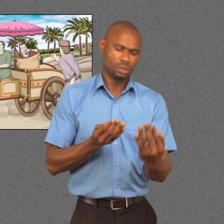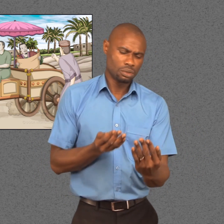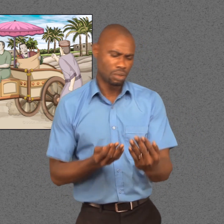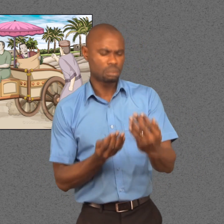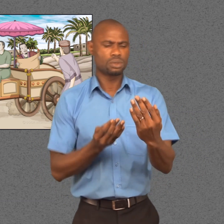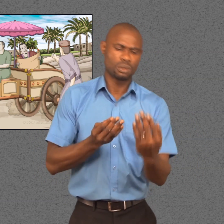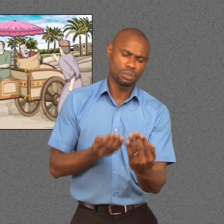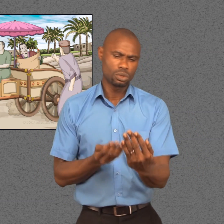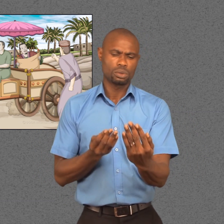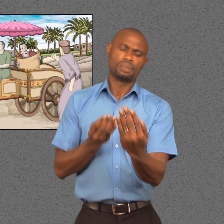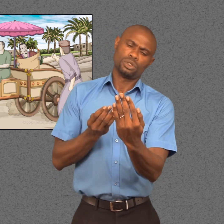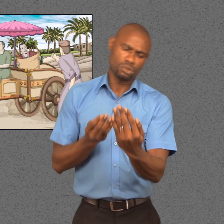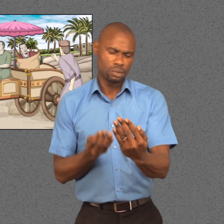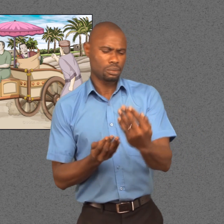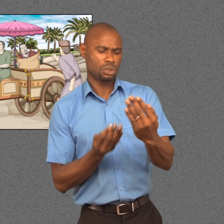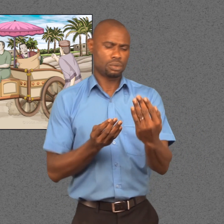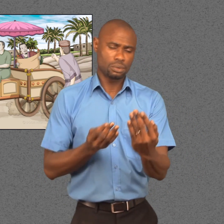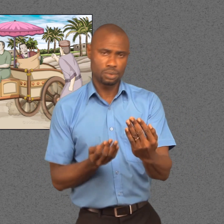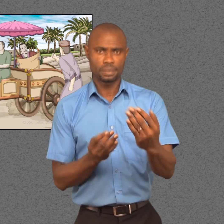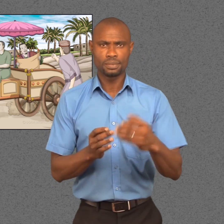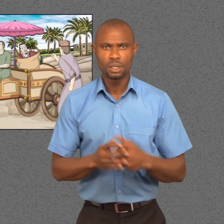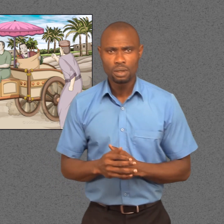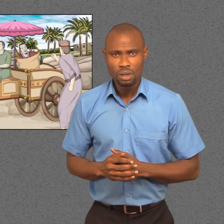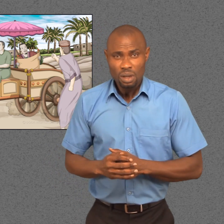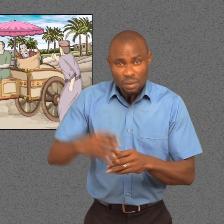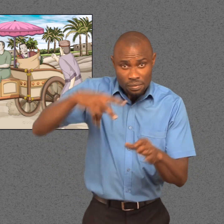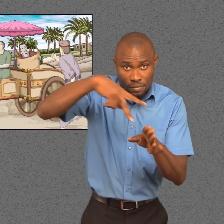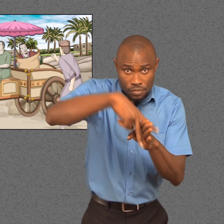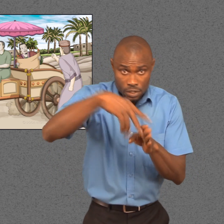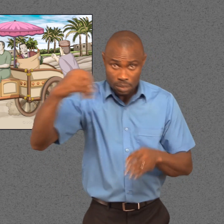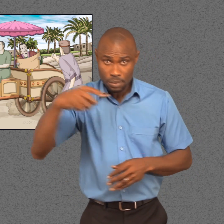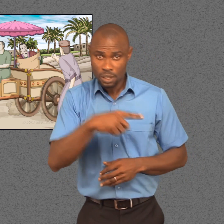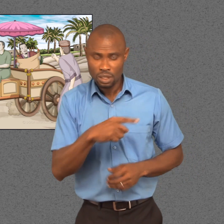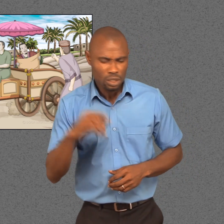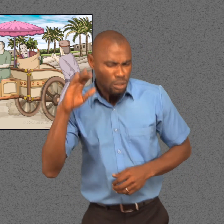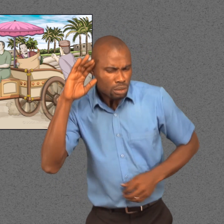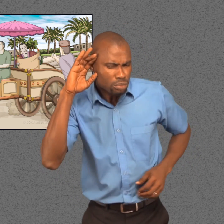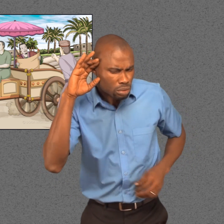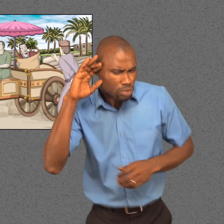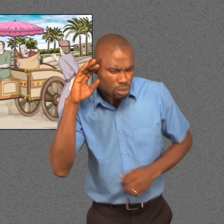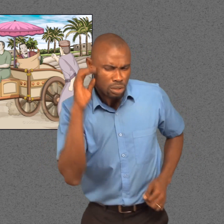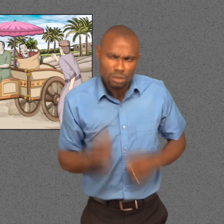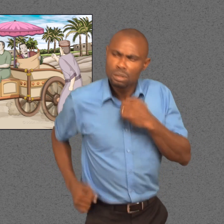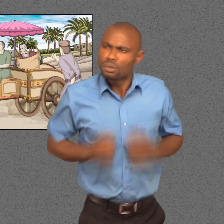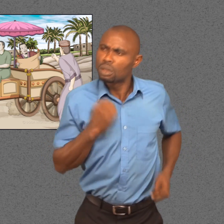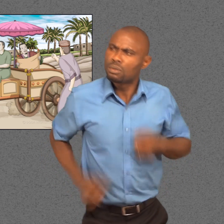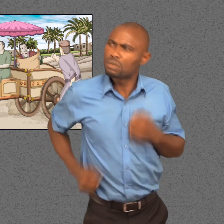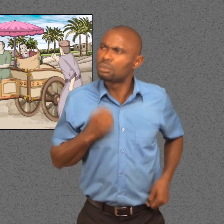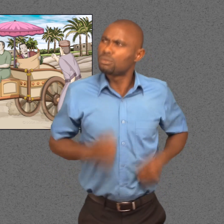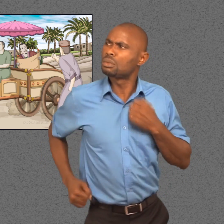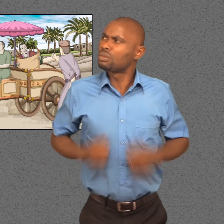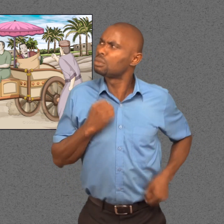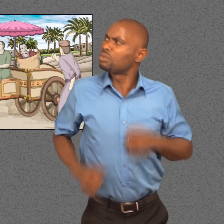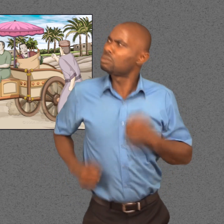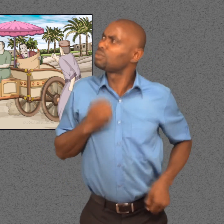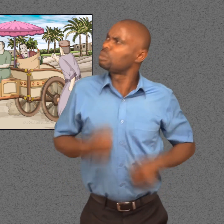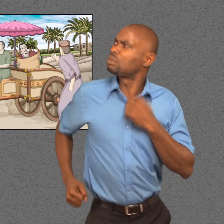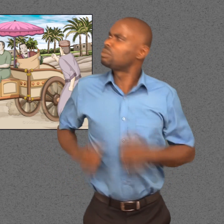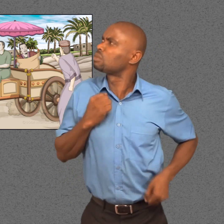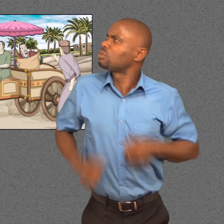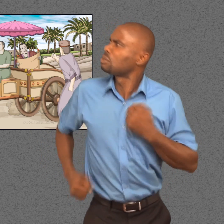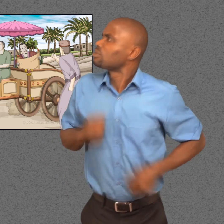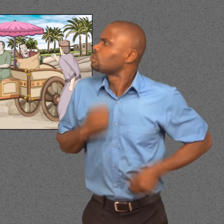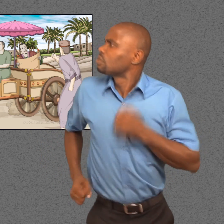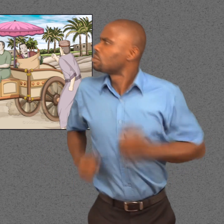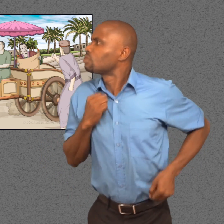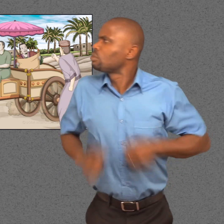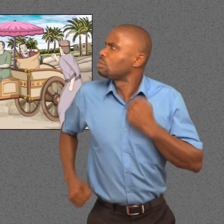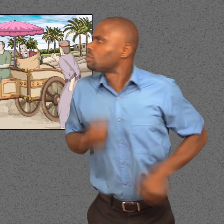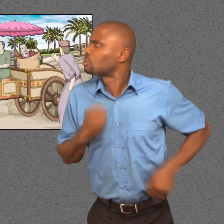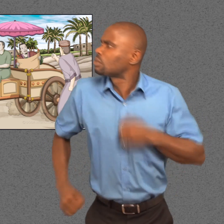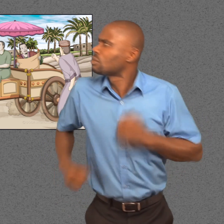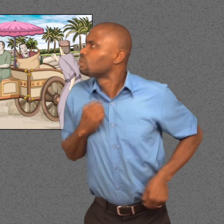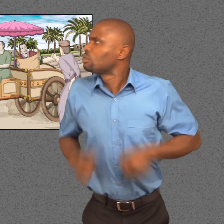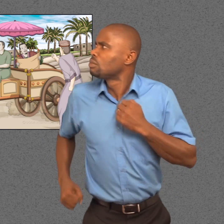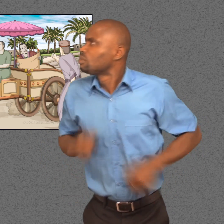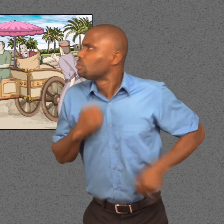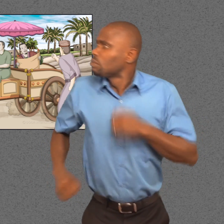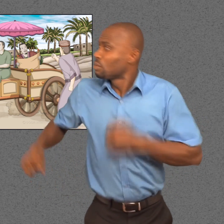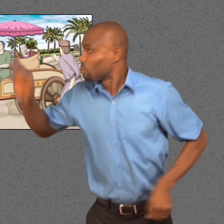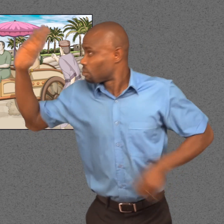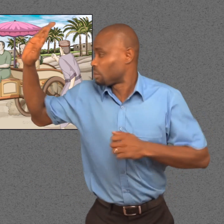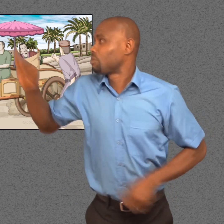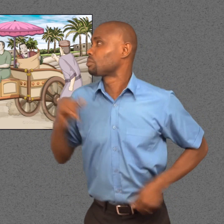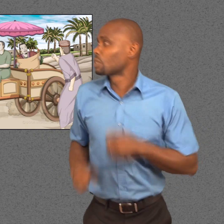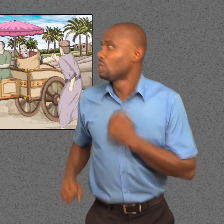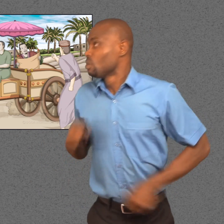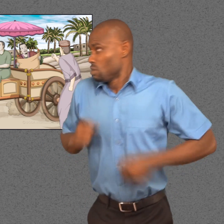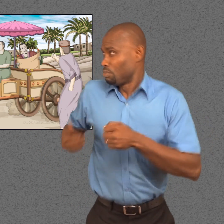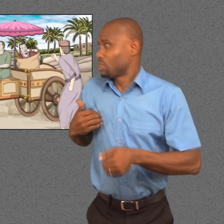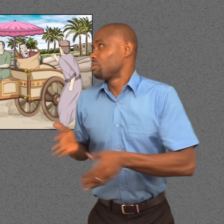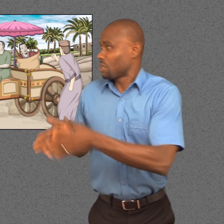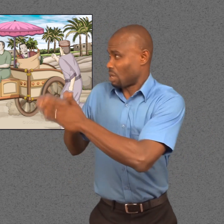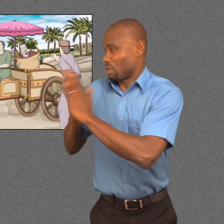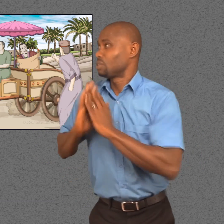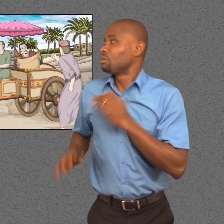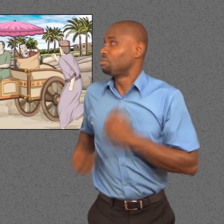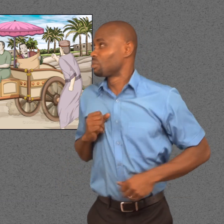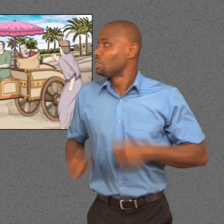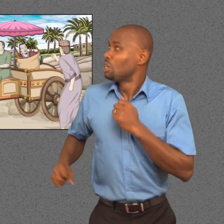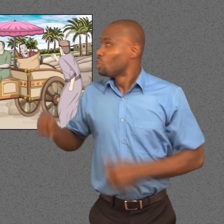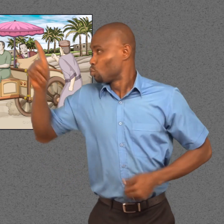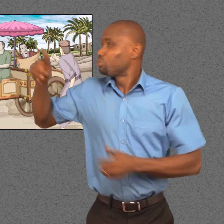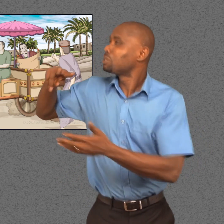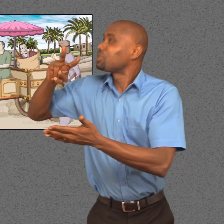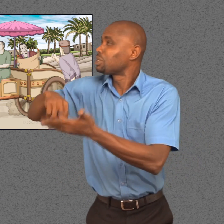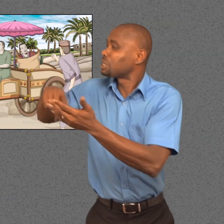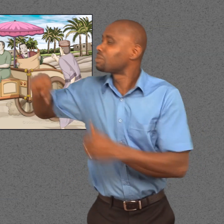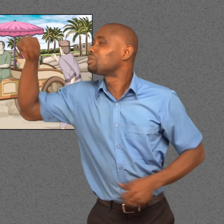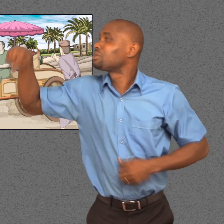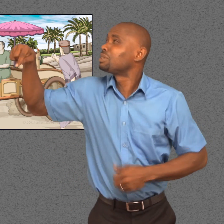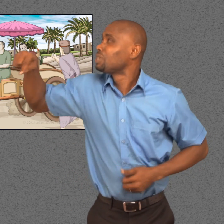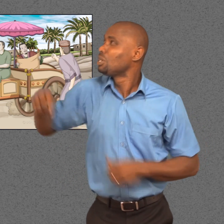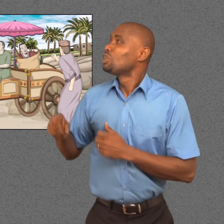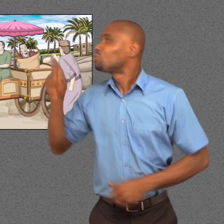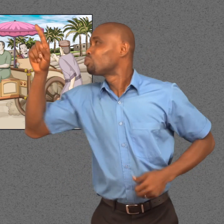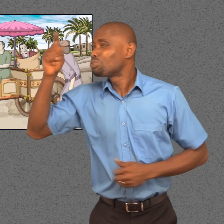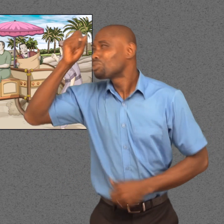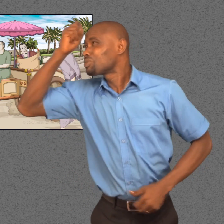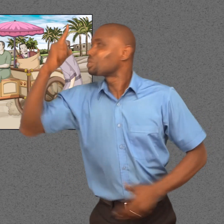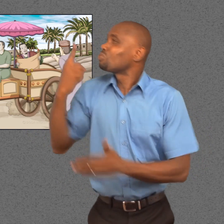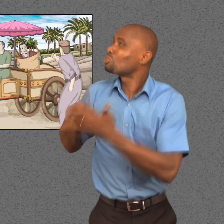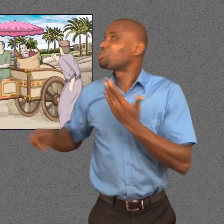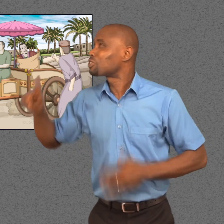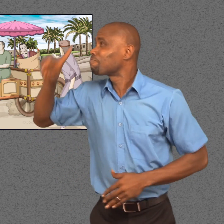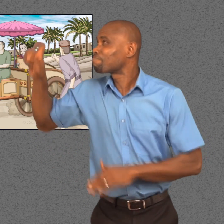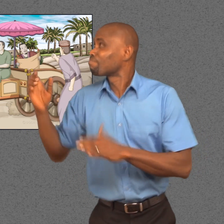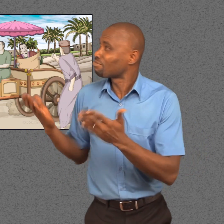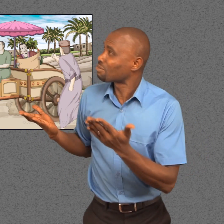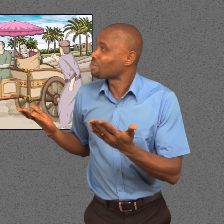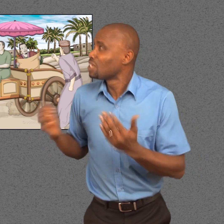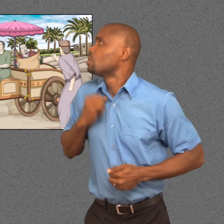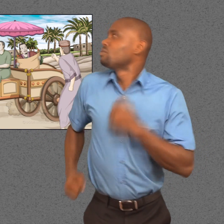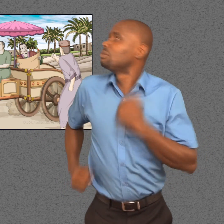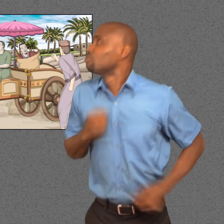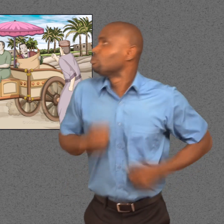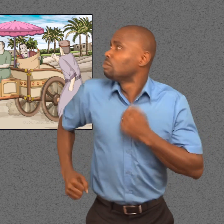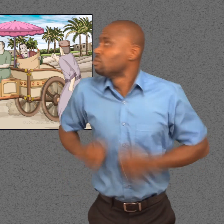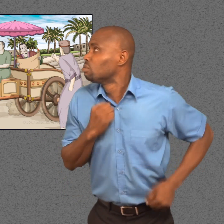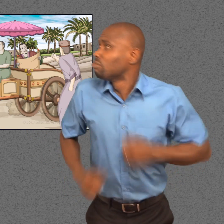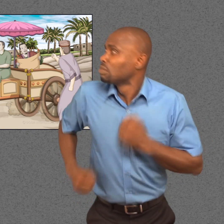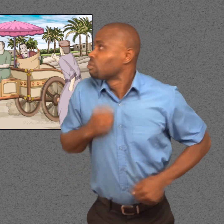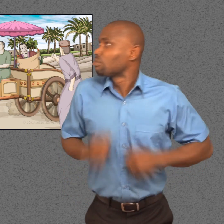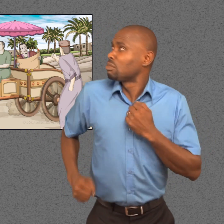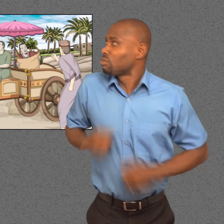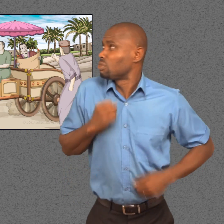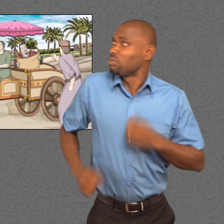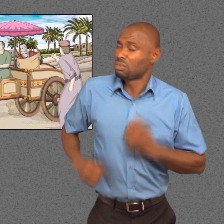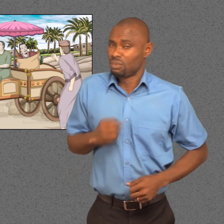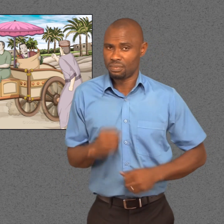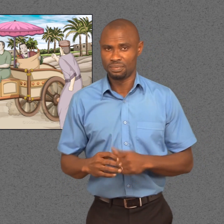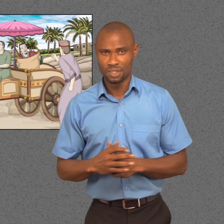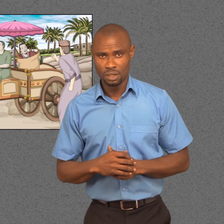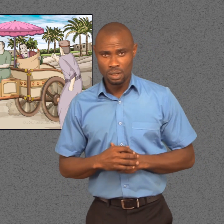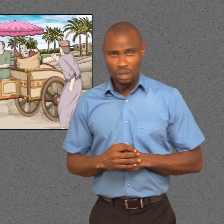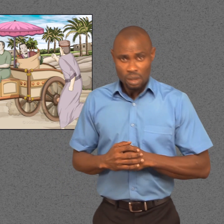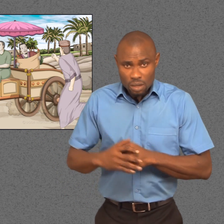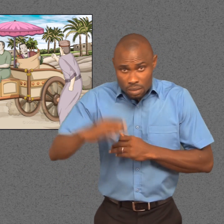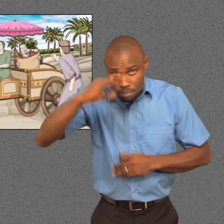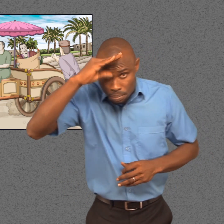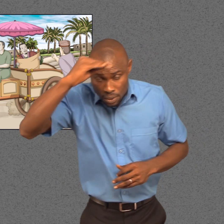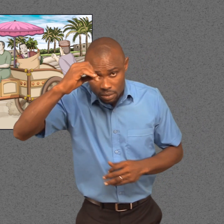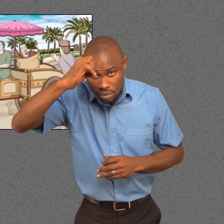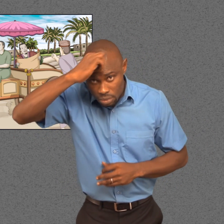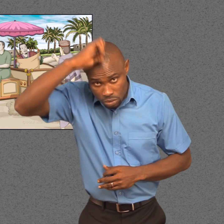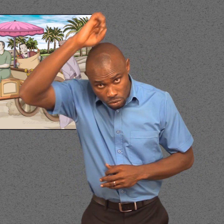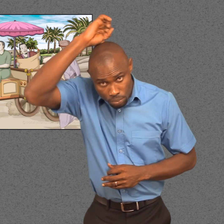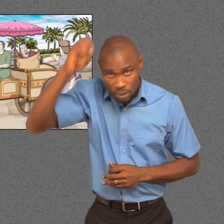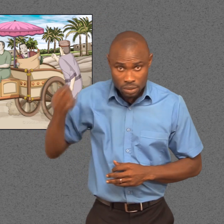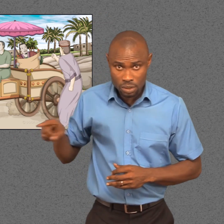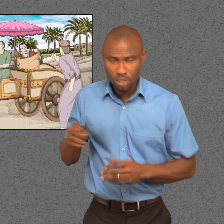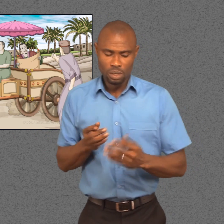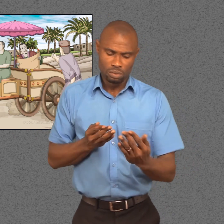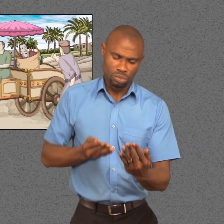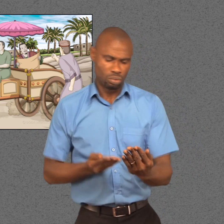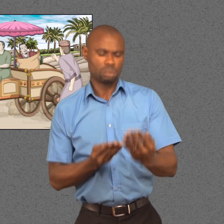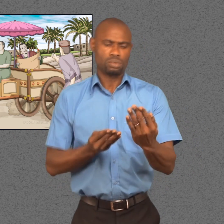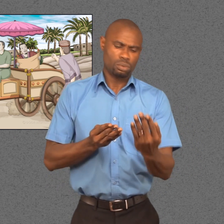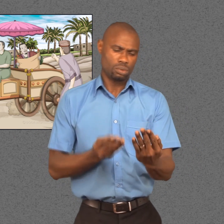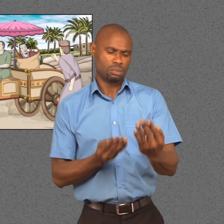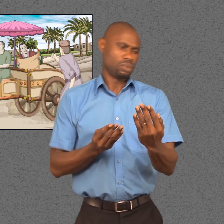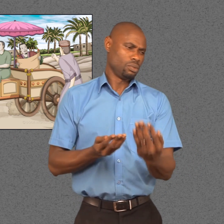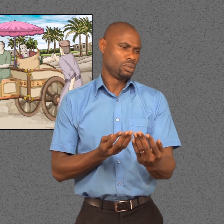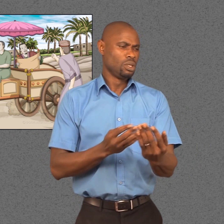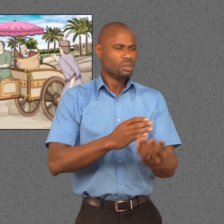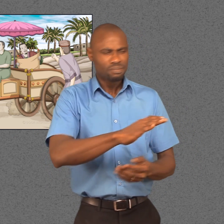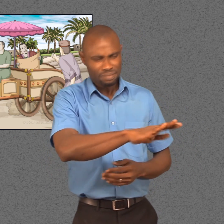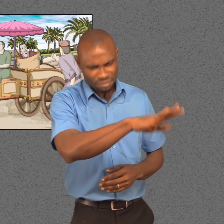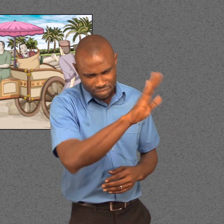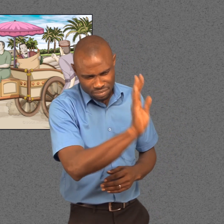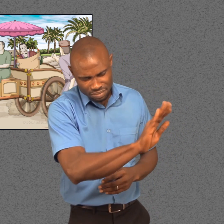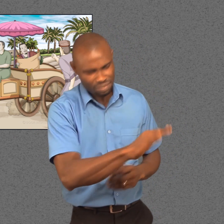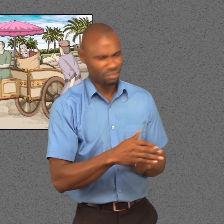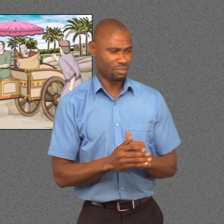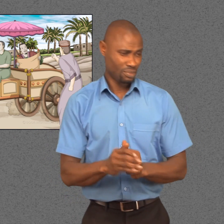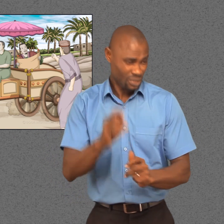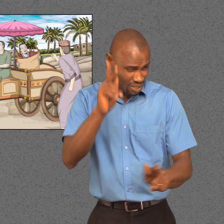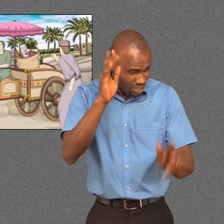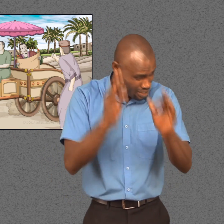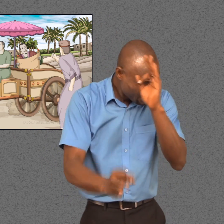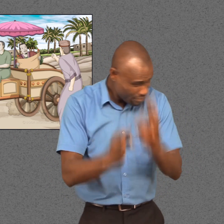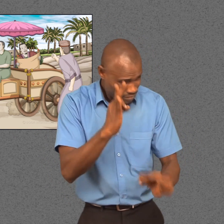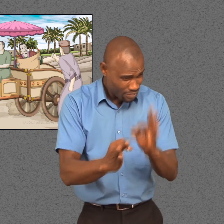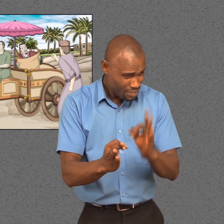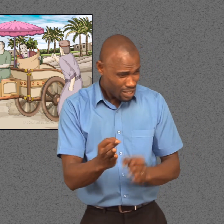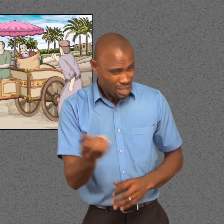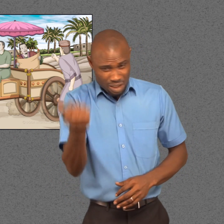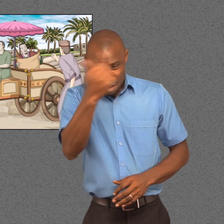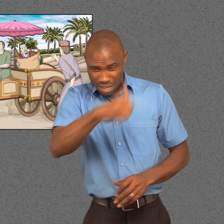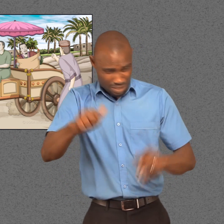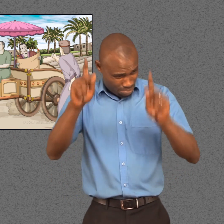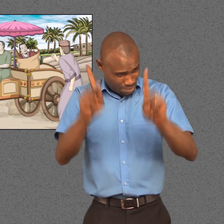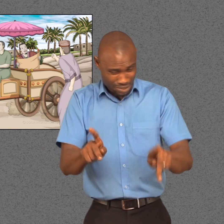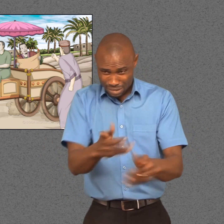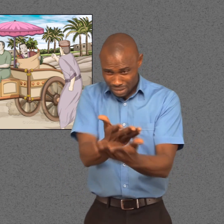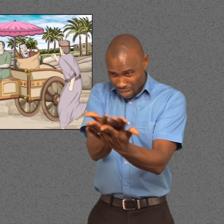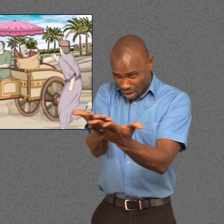“Do you understand what you are reading?” Philip asked.